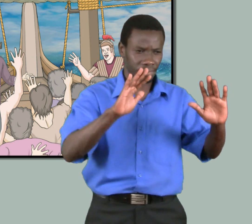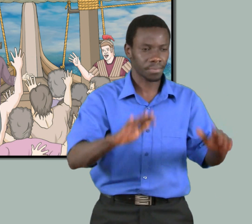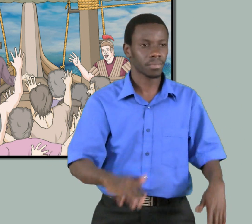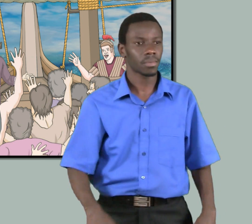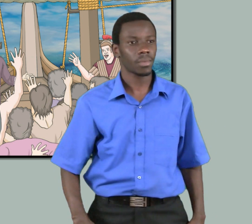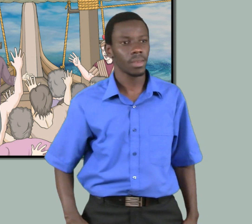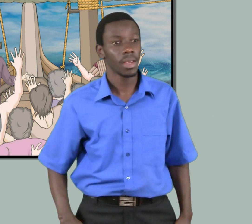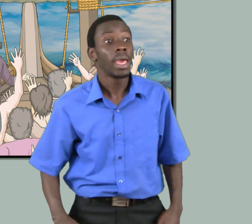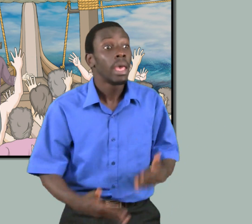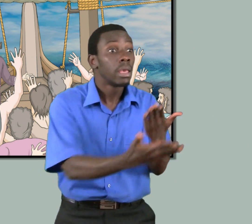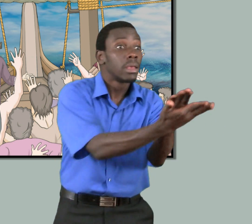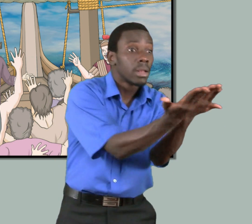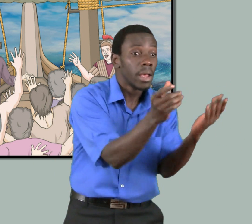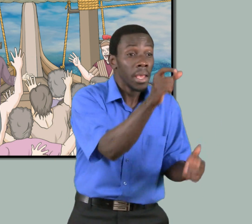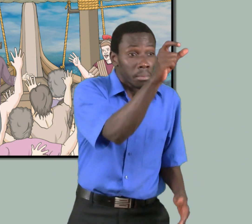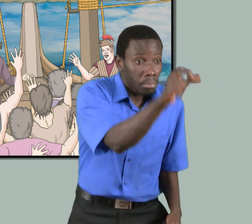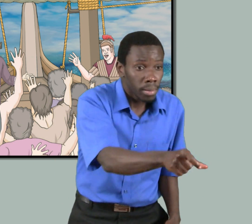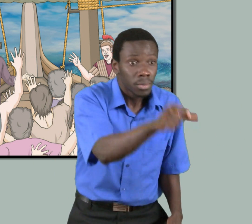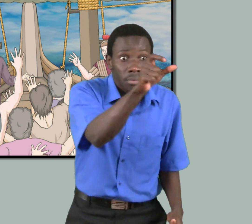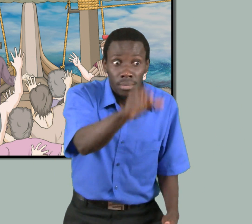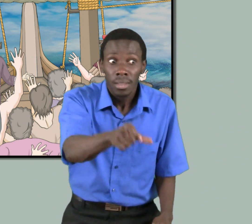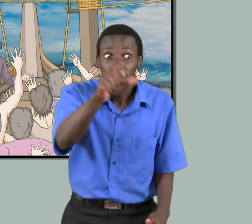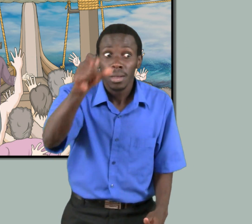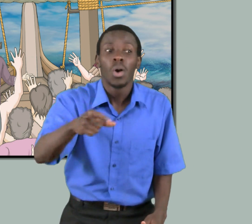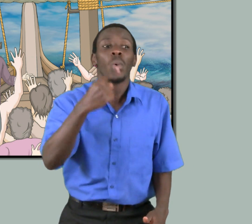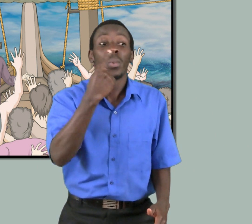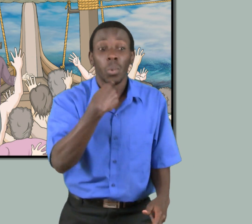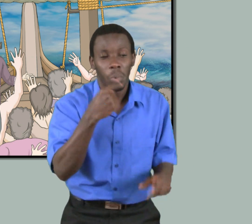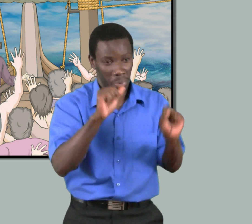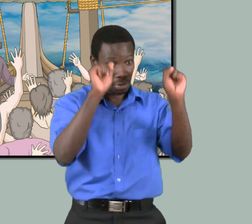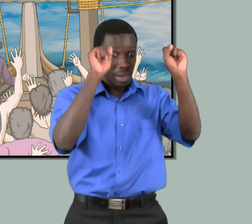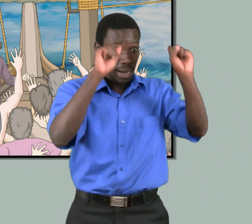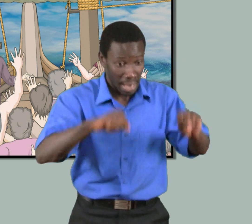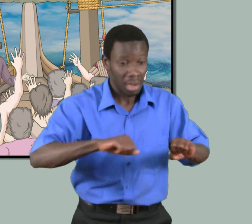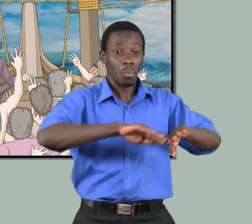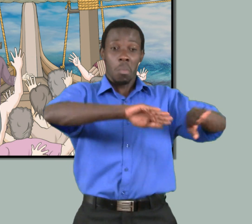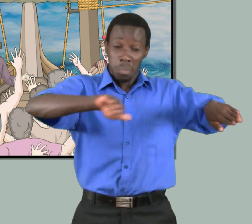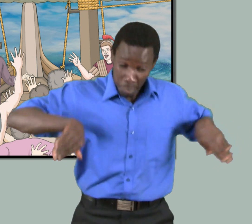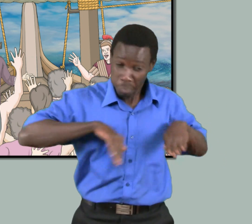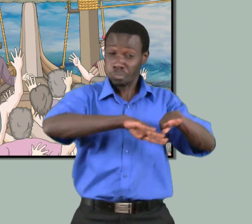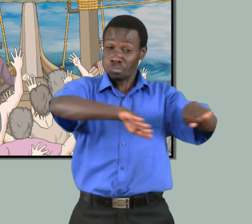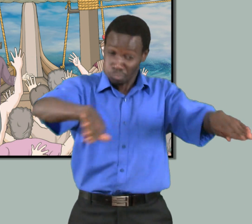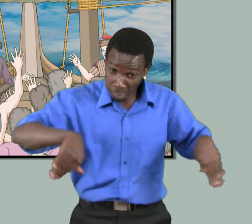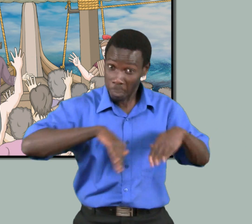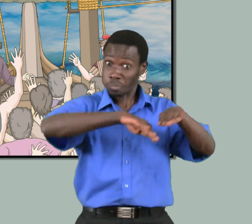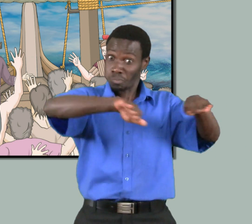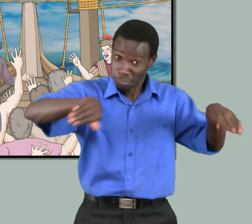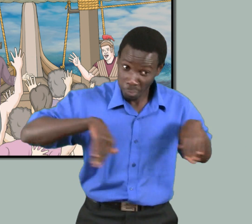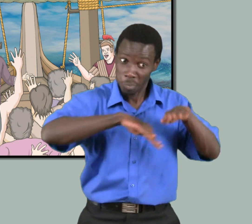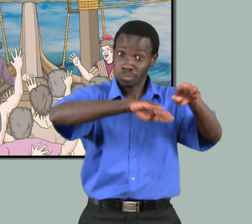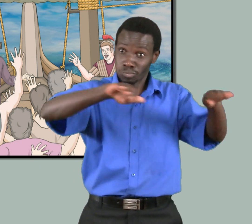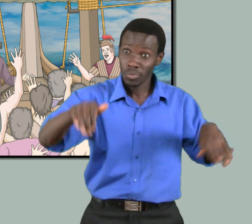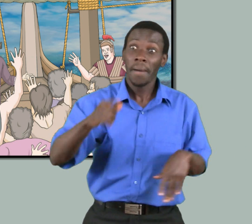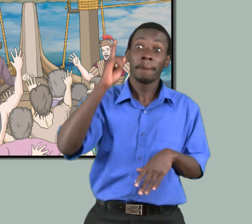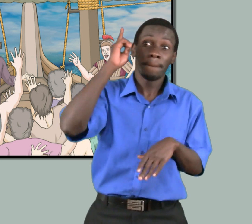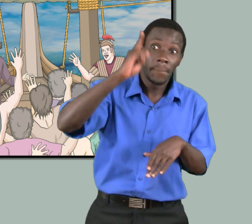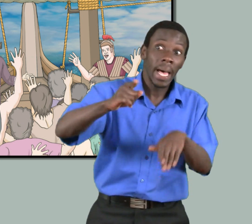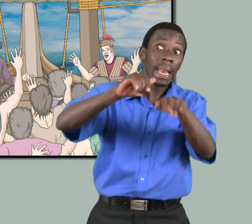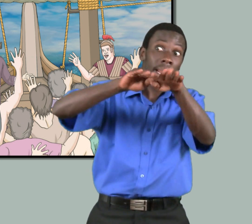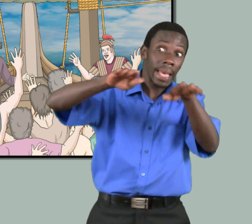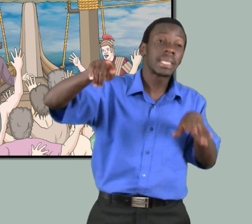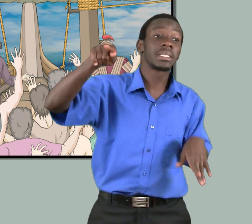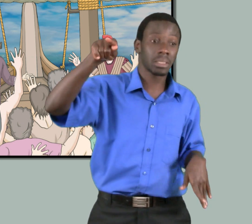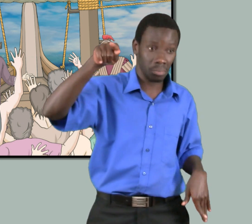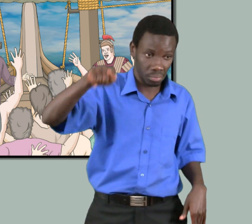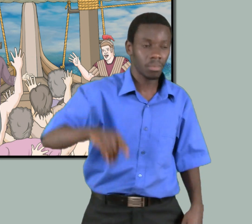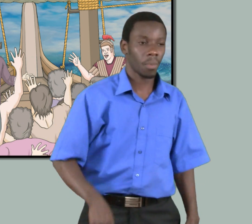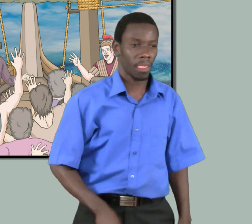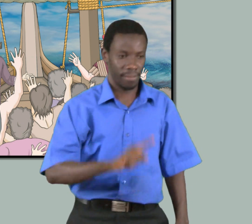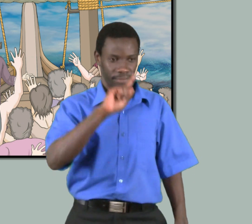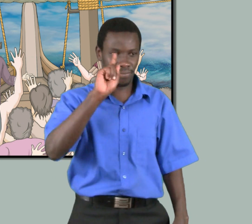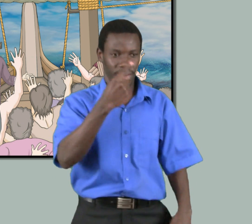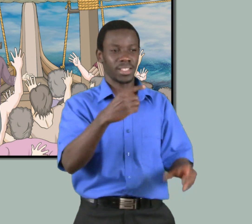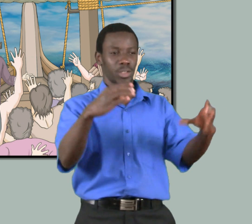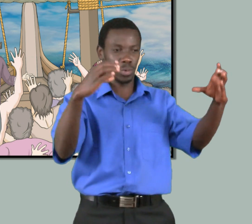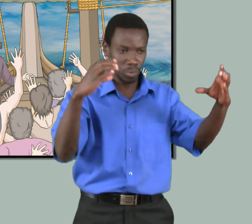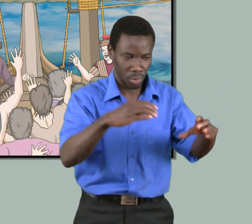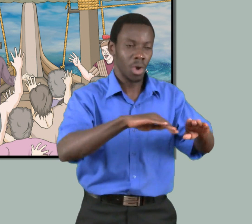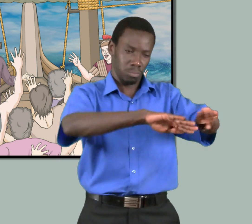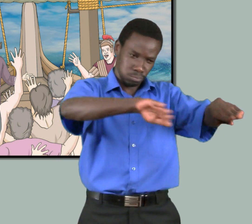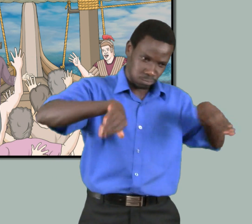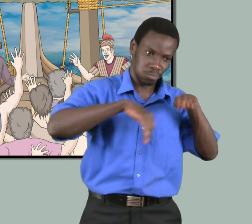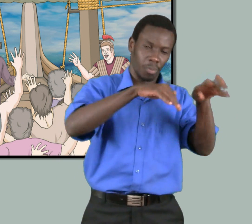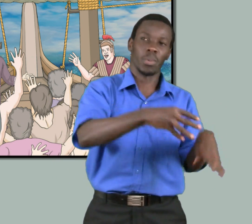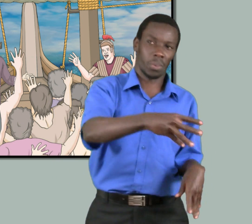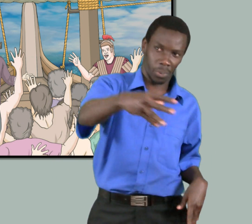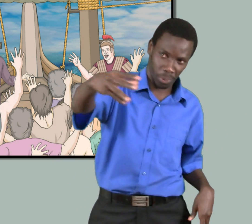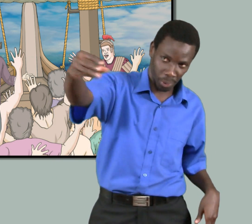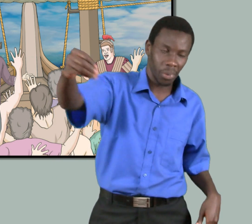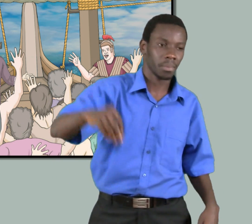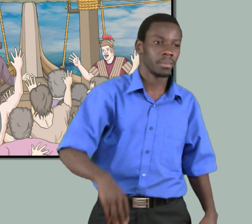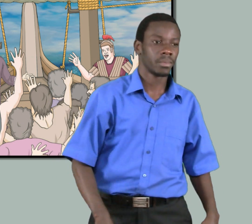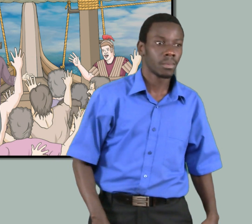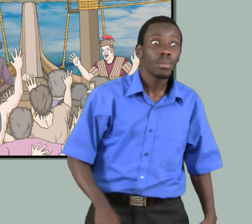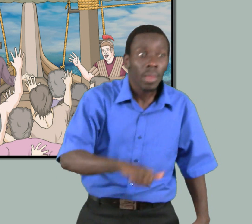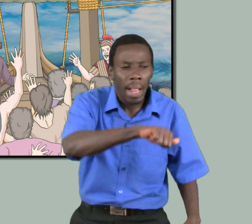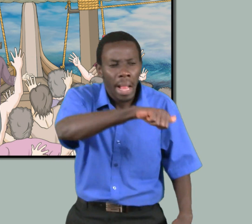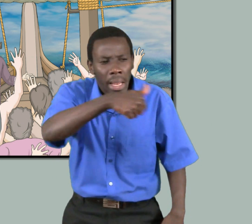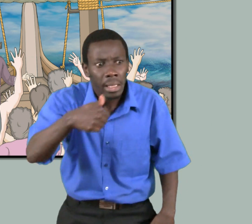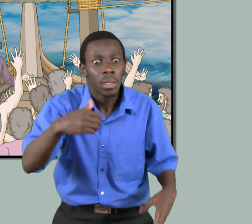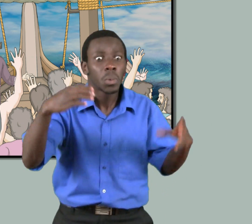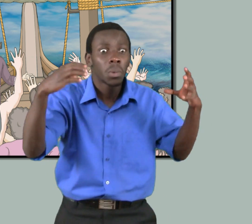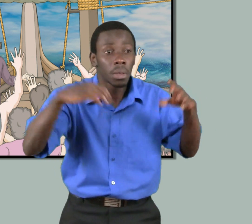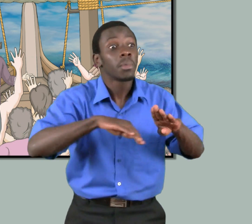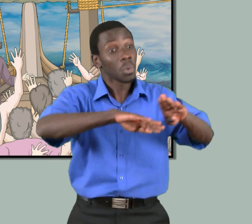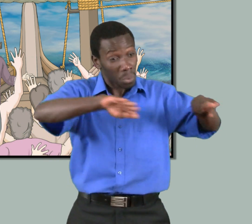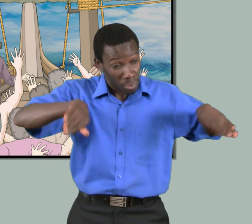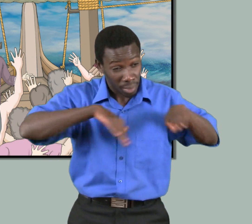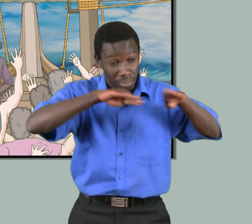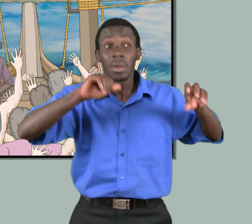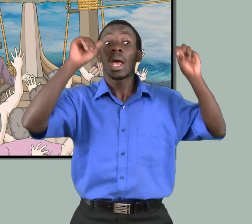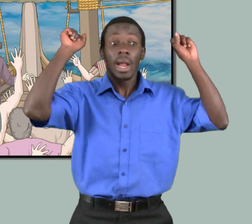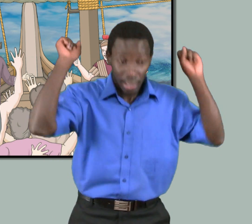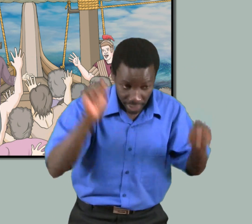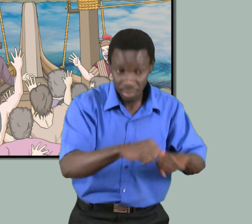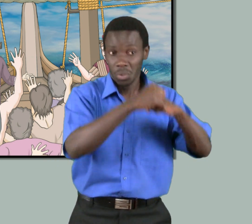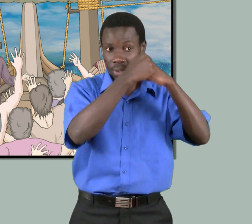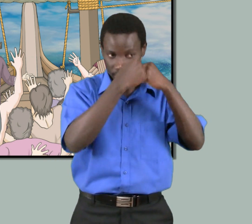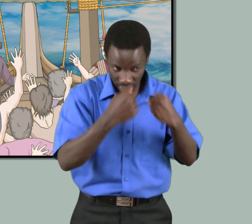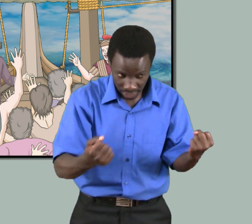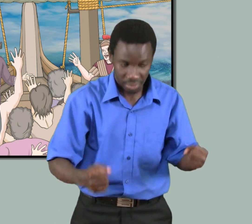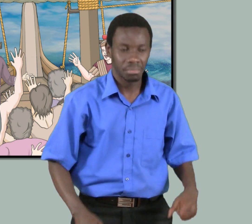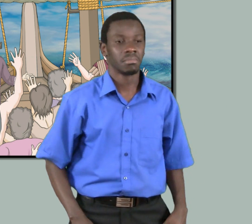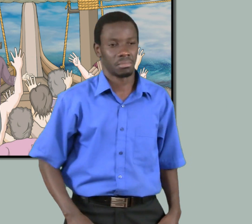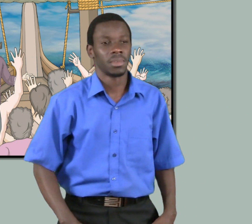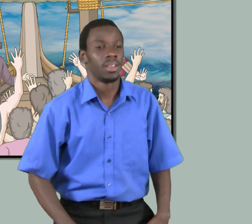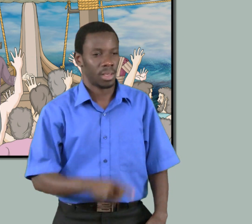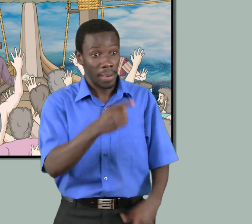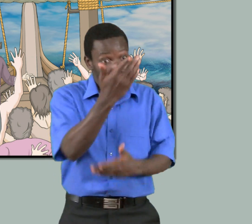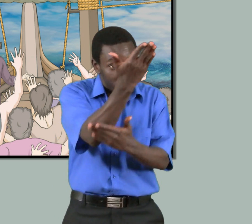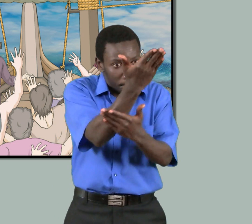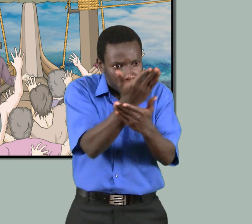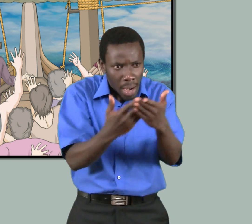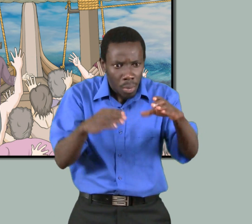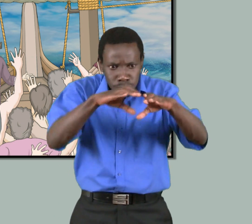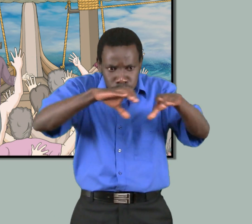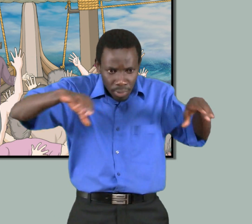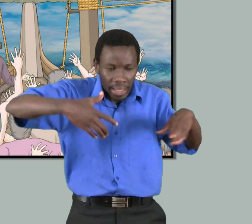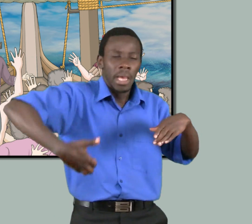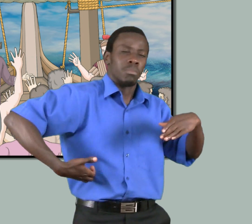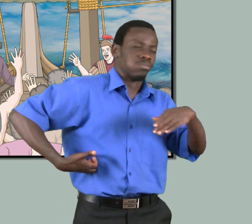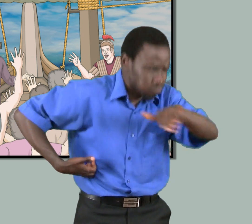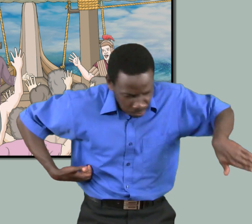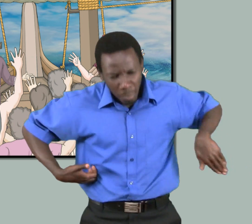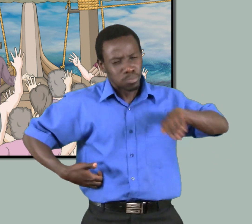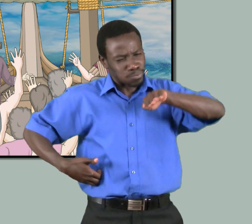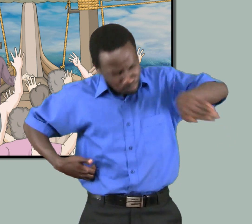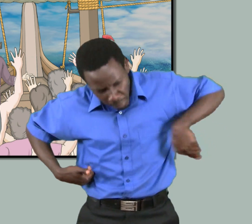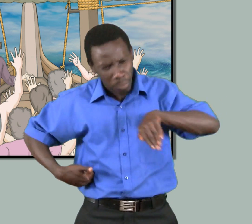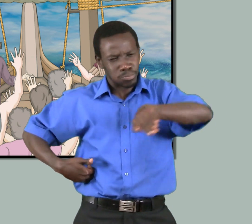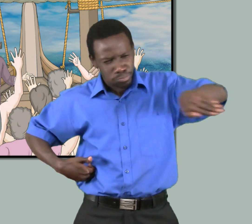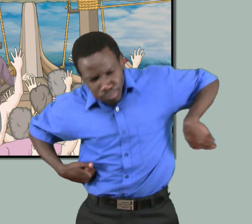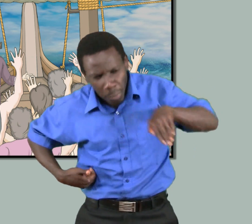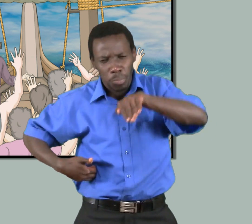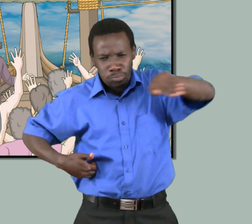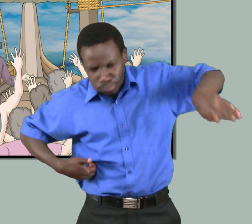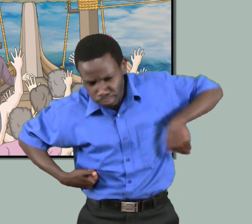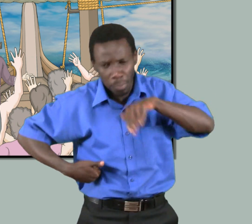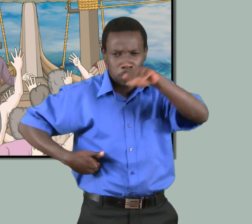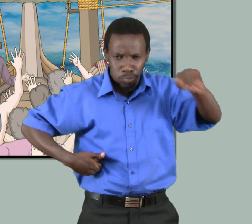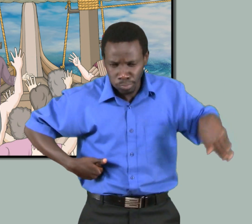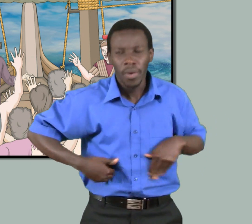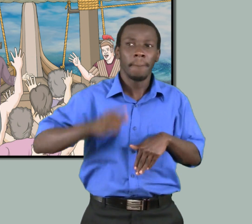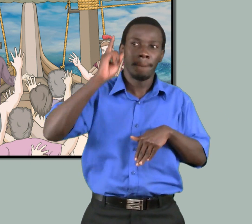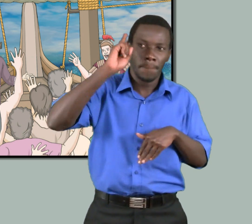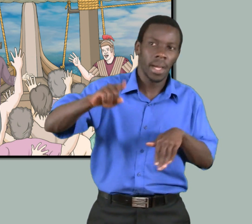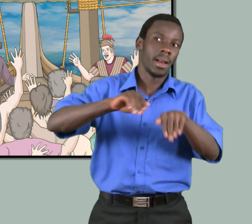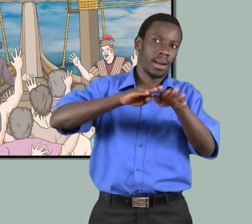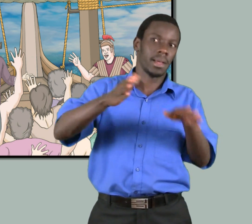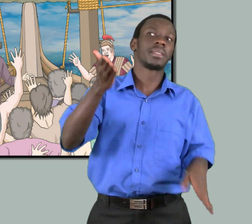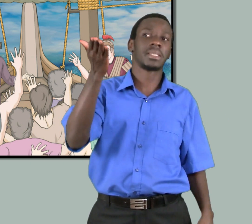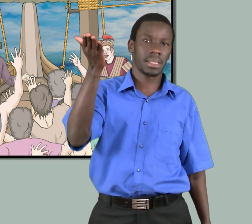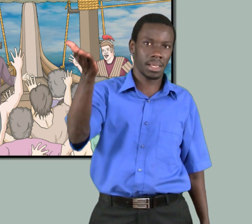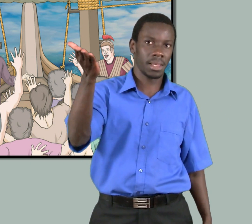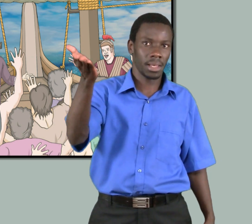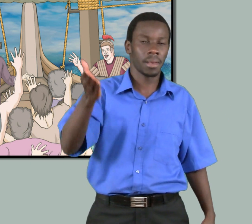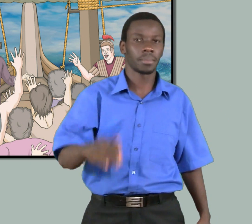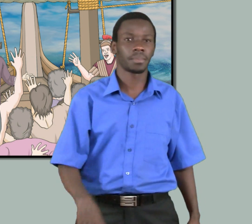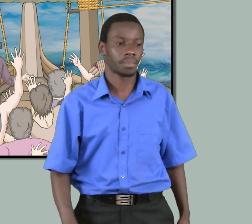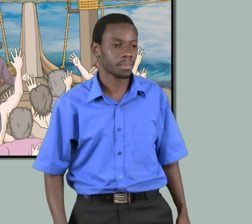He commanded those who could swim to jump overboard first and get to land.